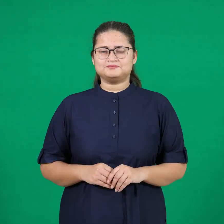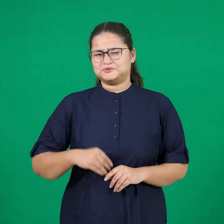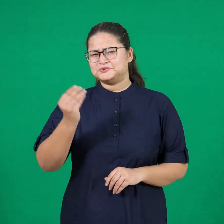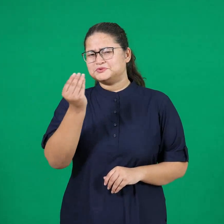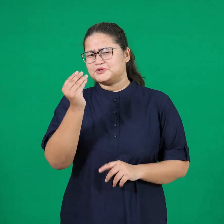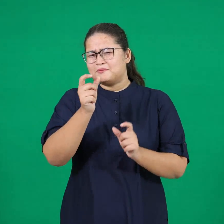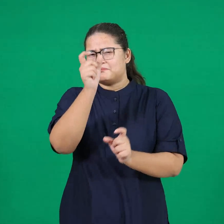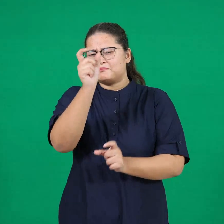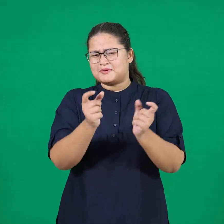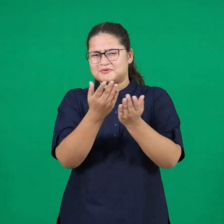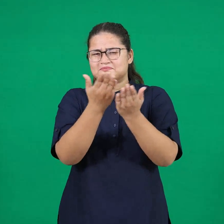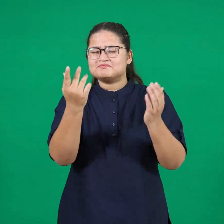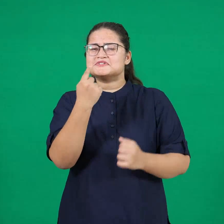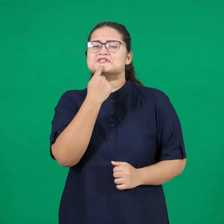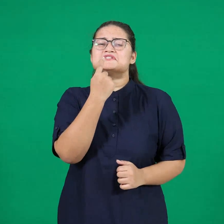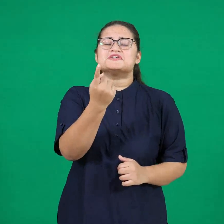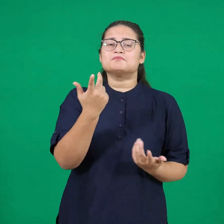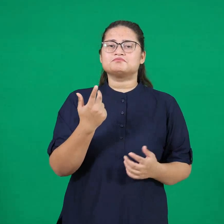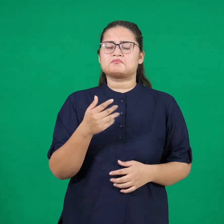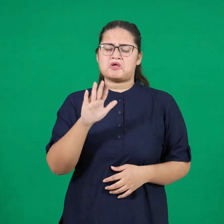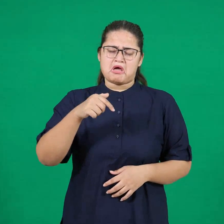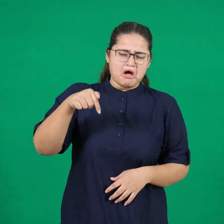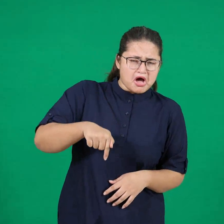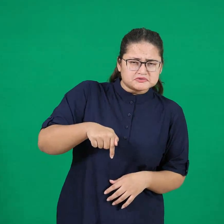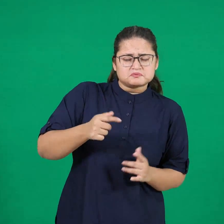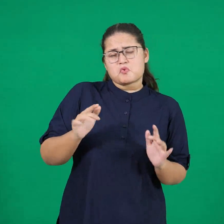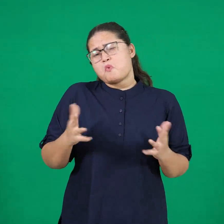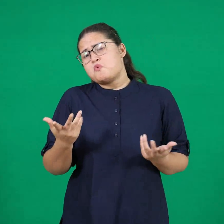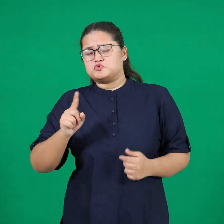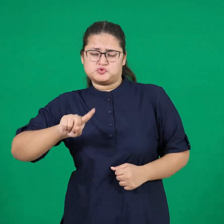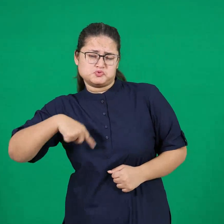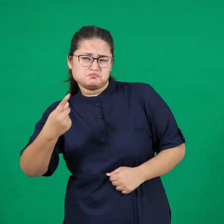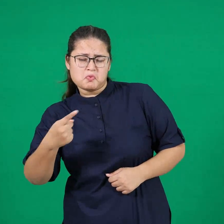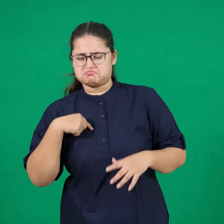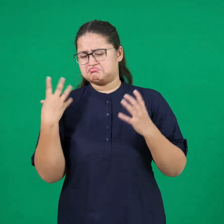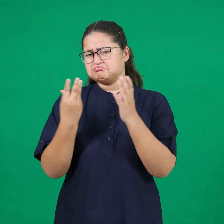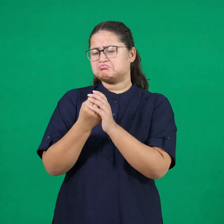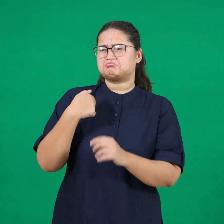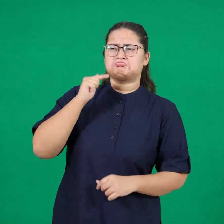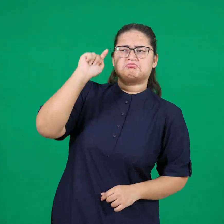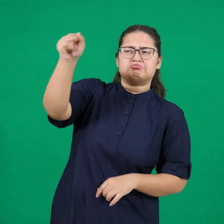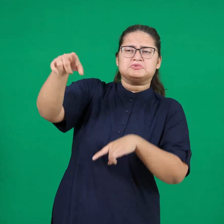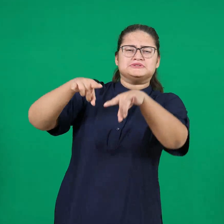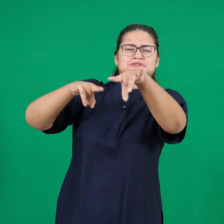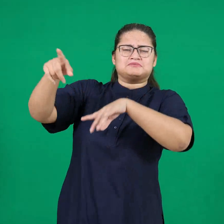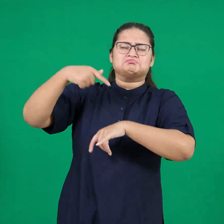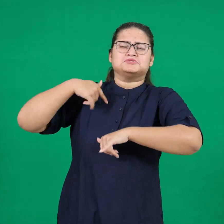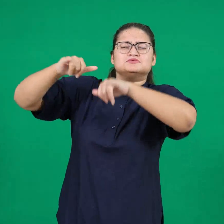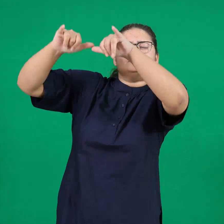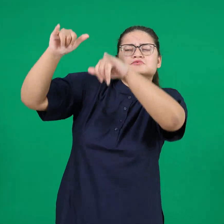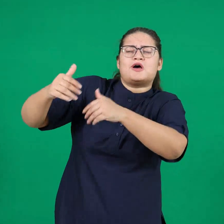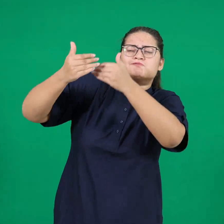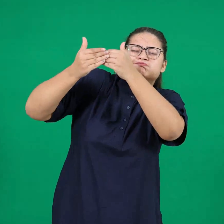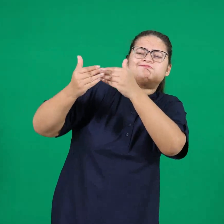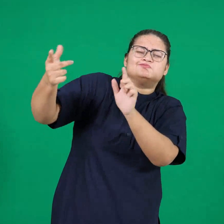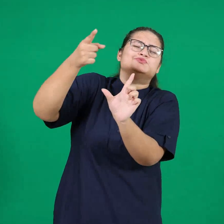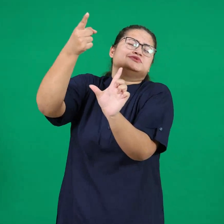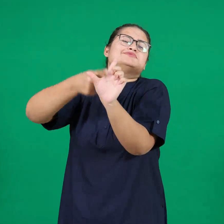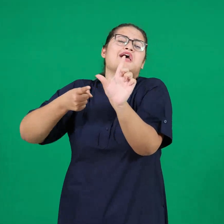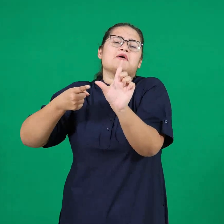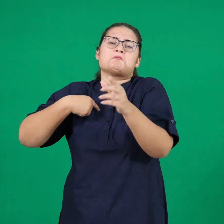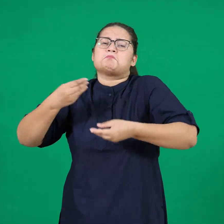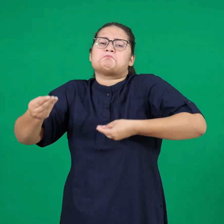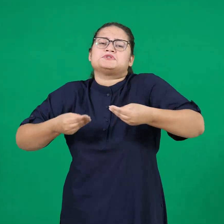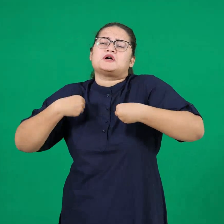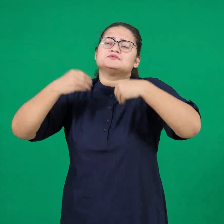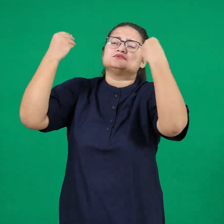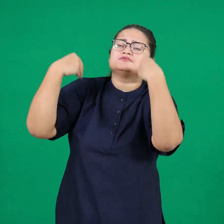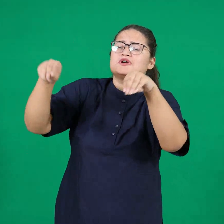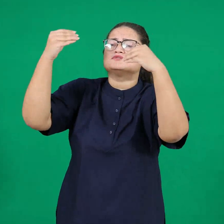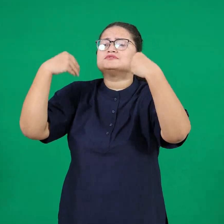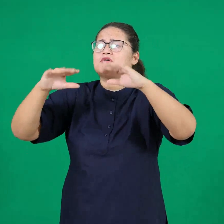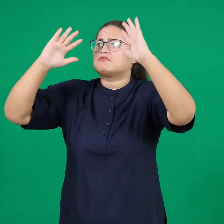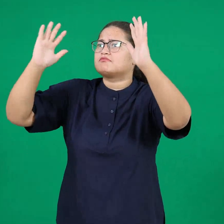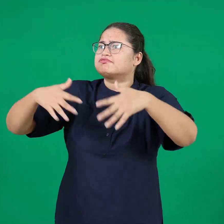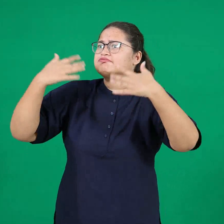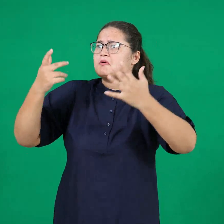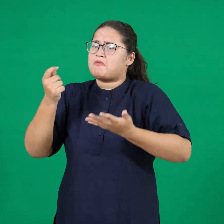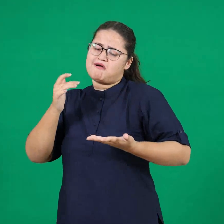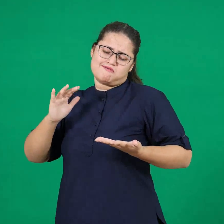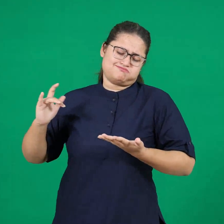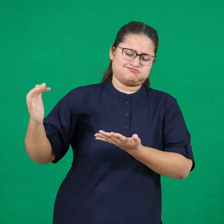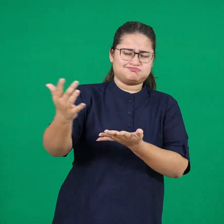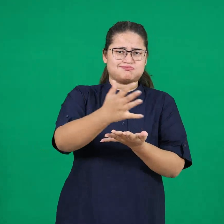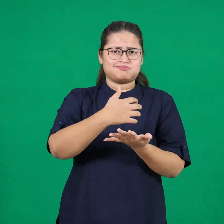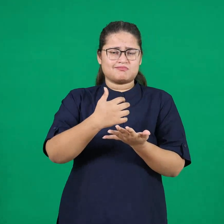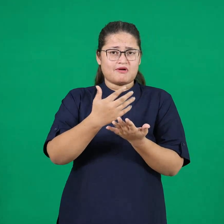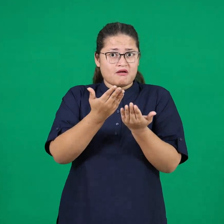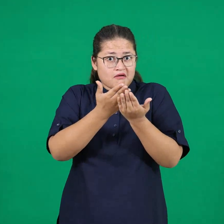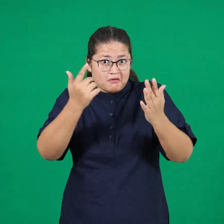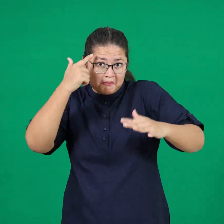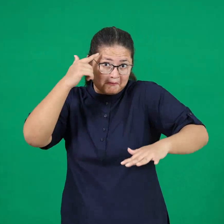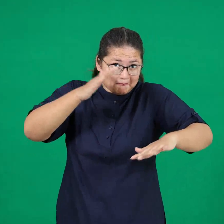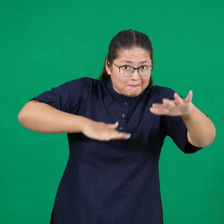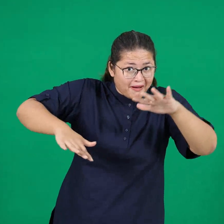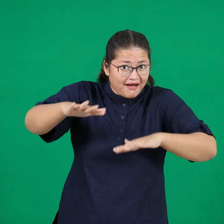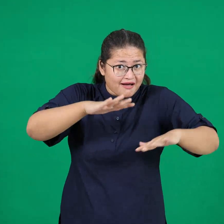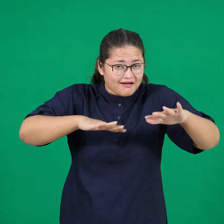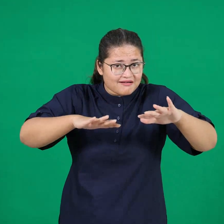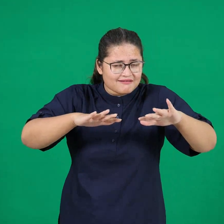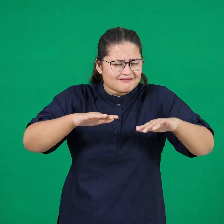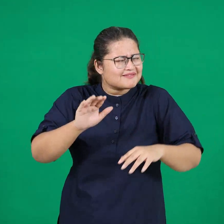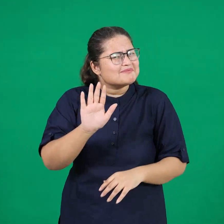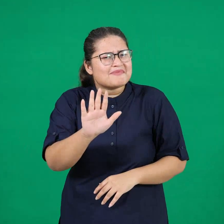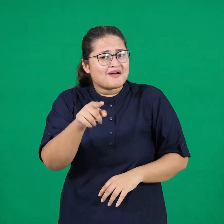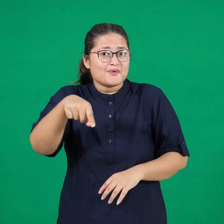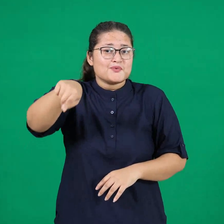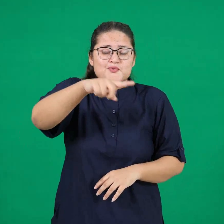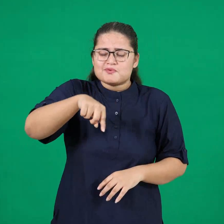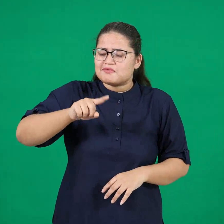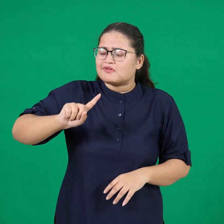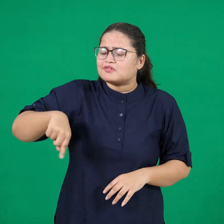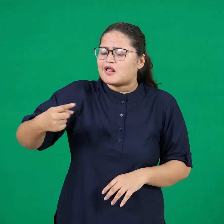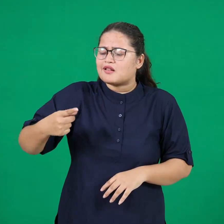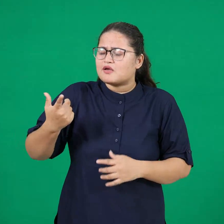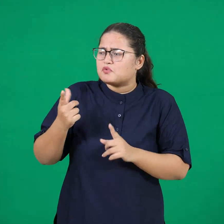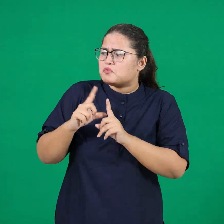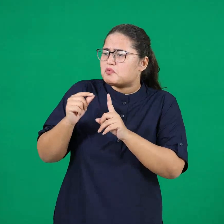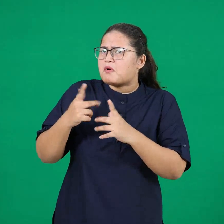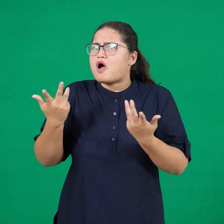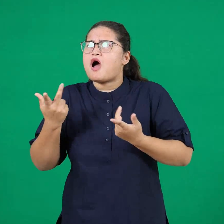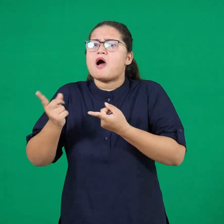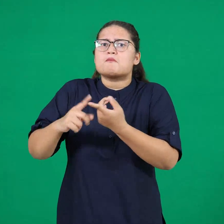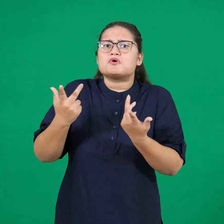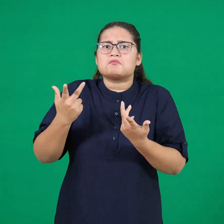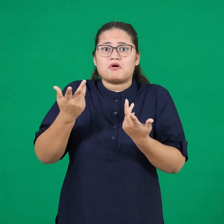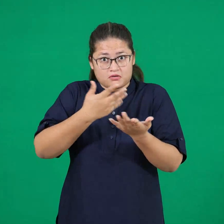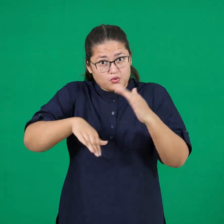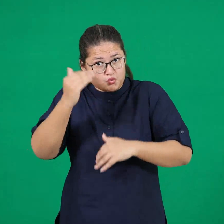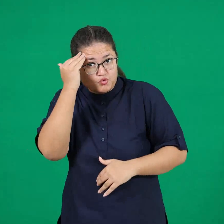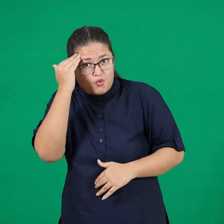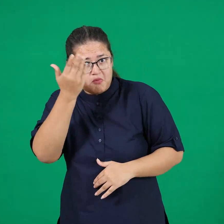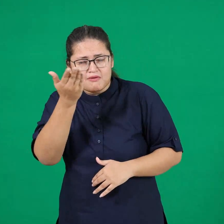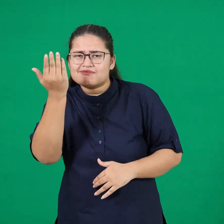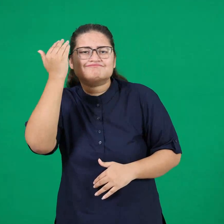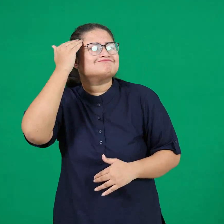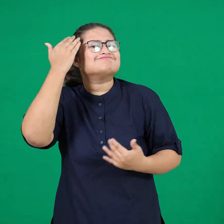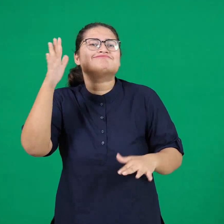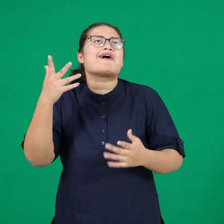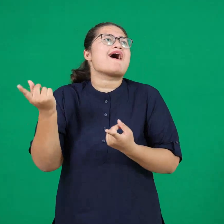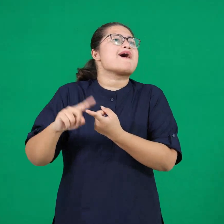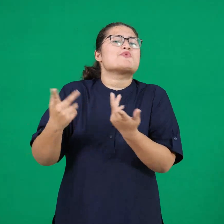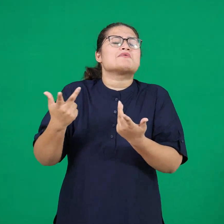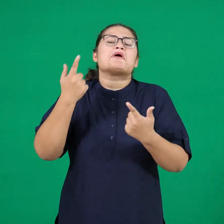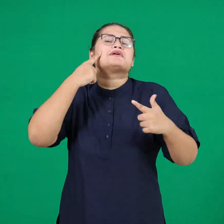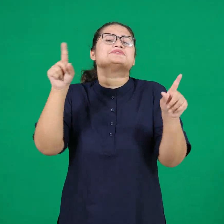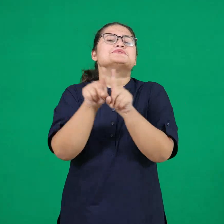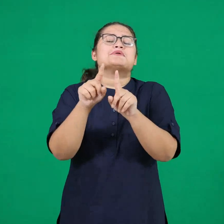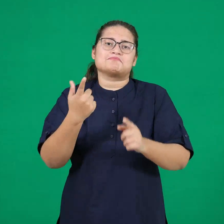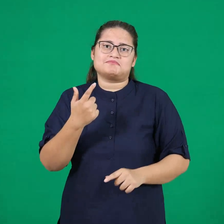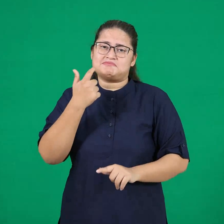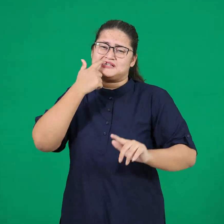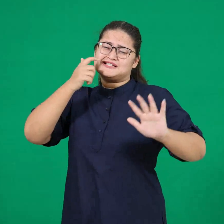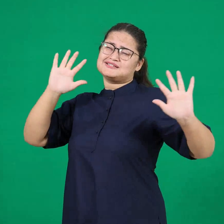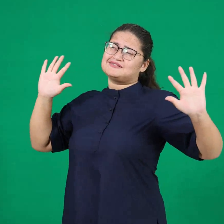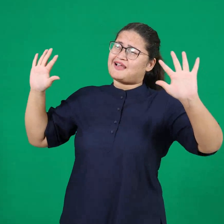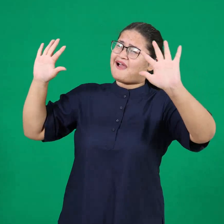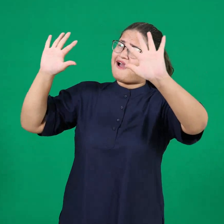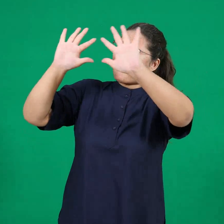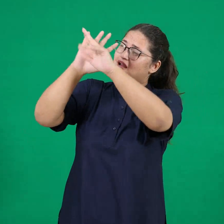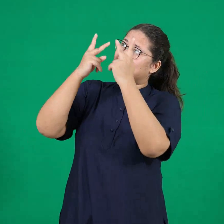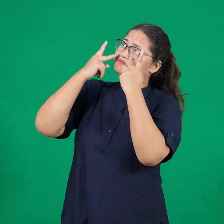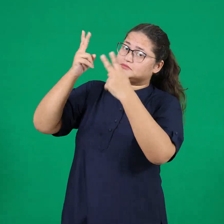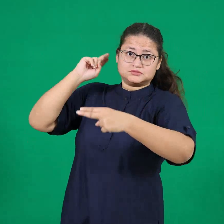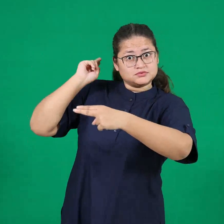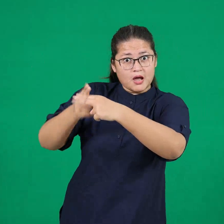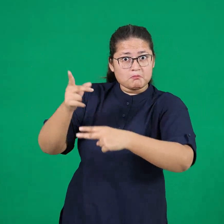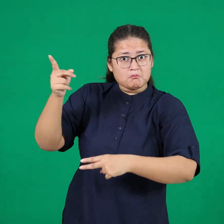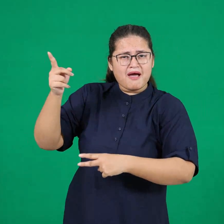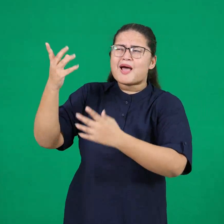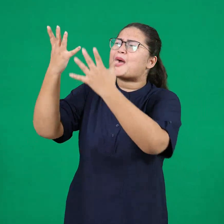Come now, you who say, "Today or tomorrow we will go to this or that city, spend a year there, carry on business, and make a profit." You do not even know what will happen tomorrow!